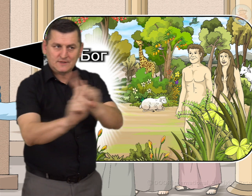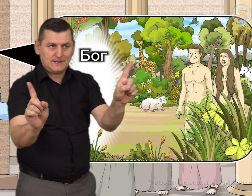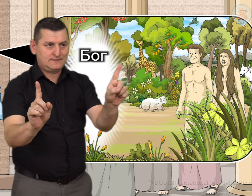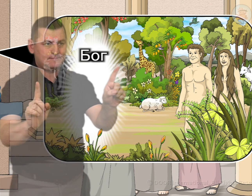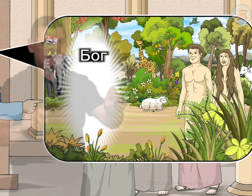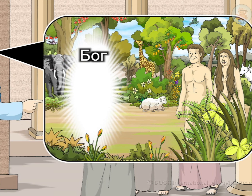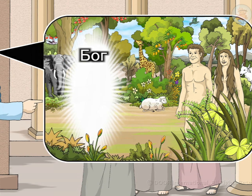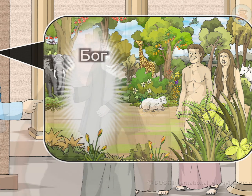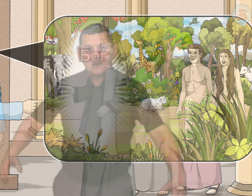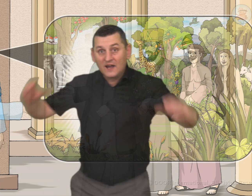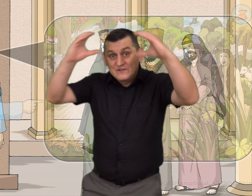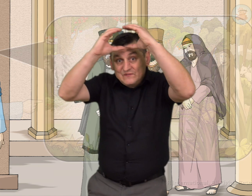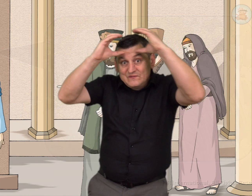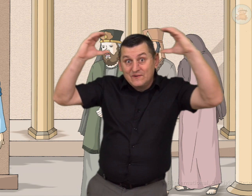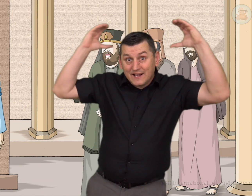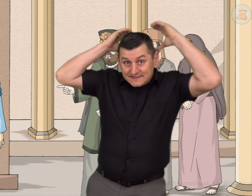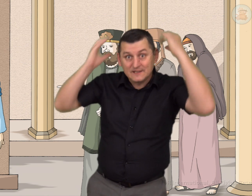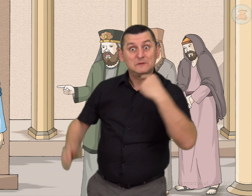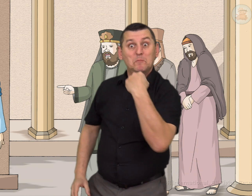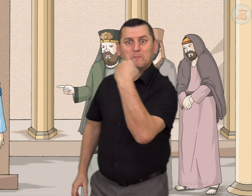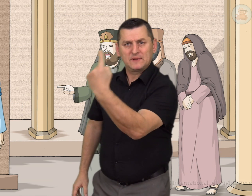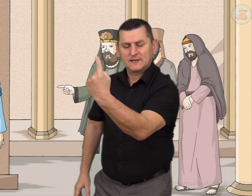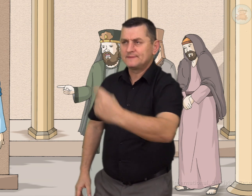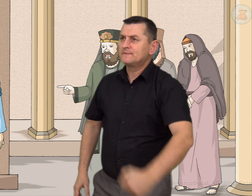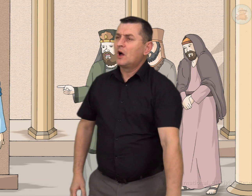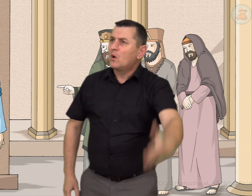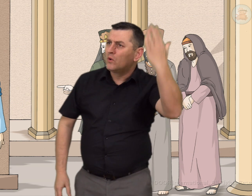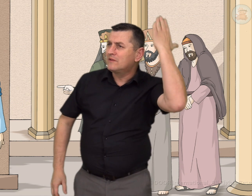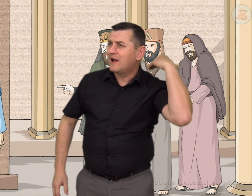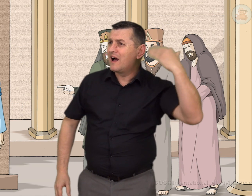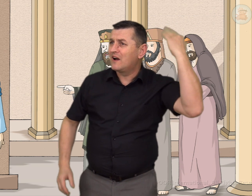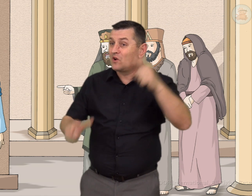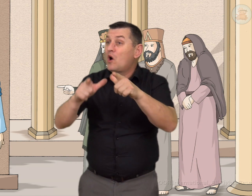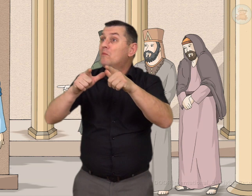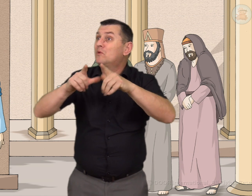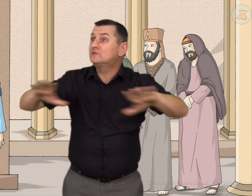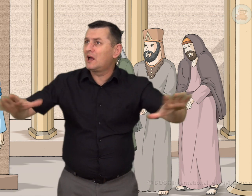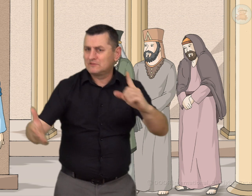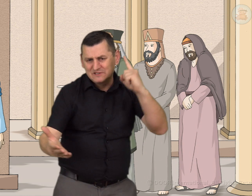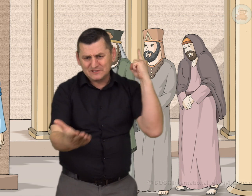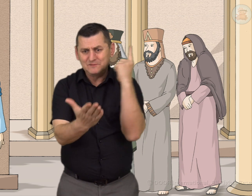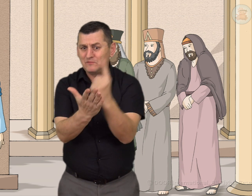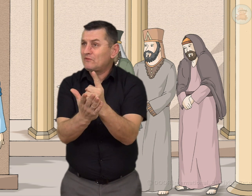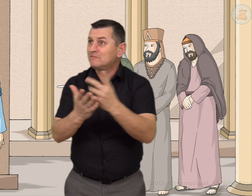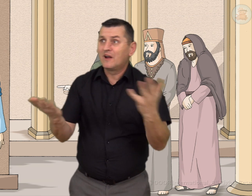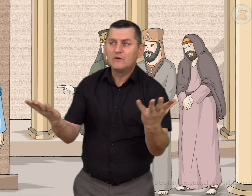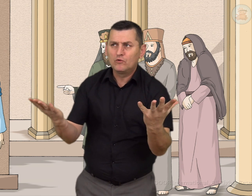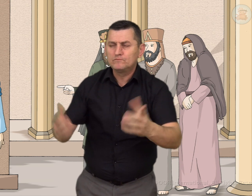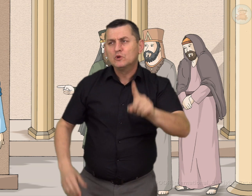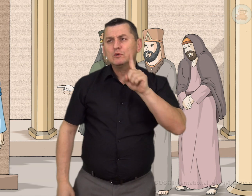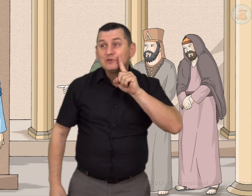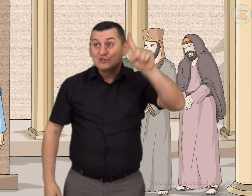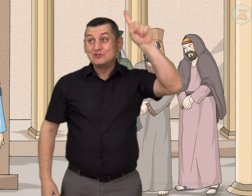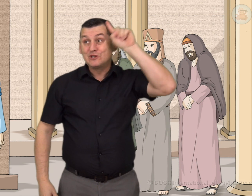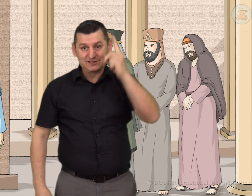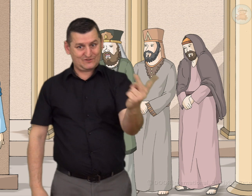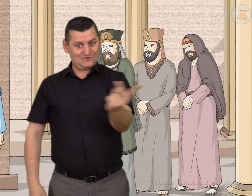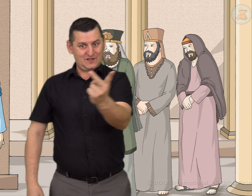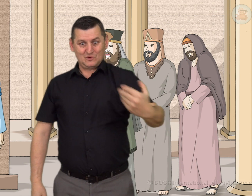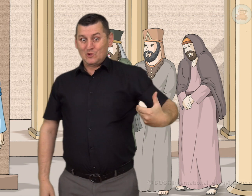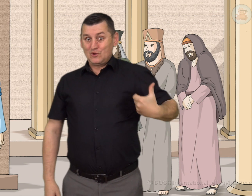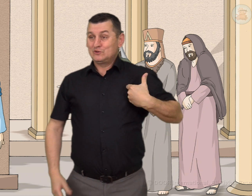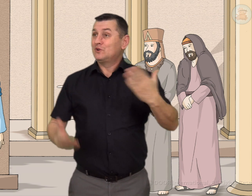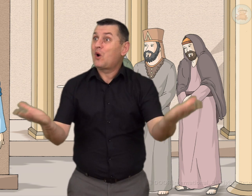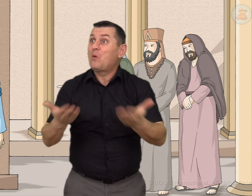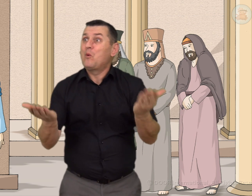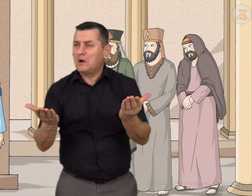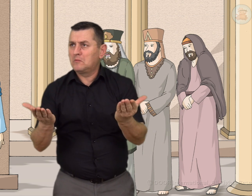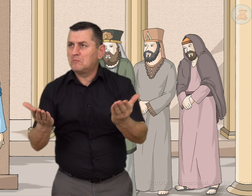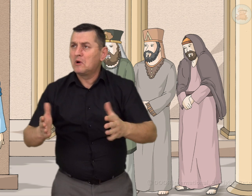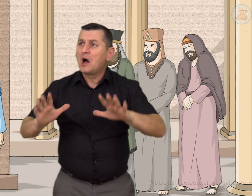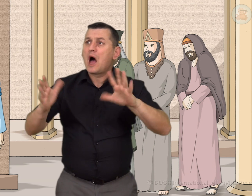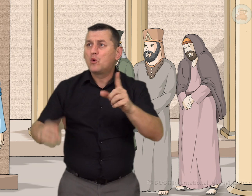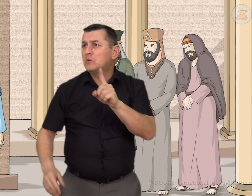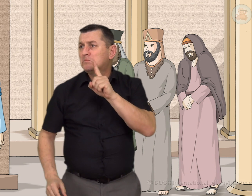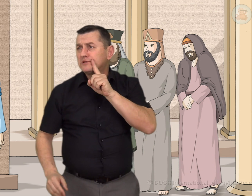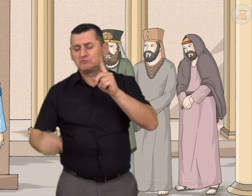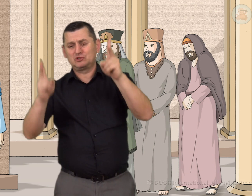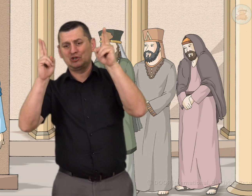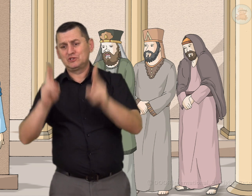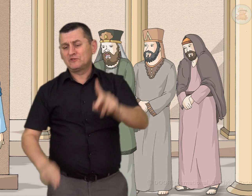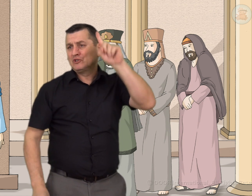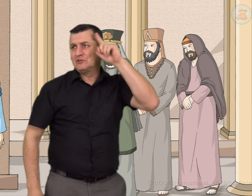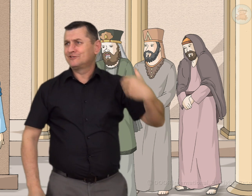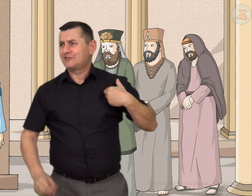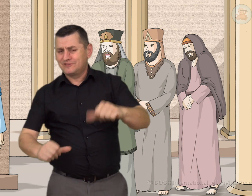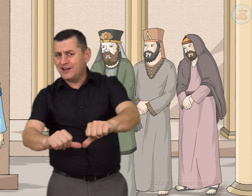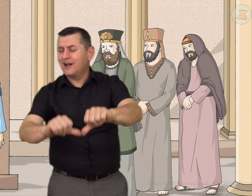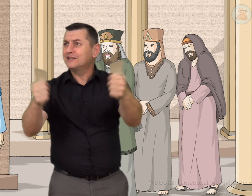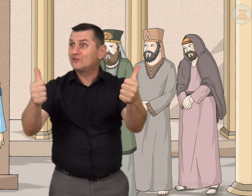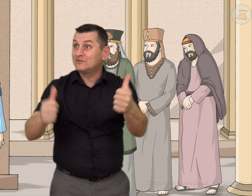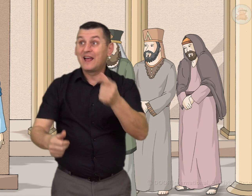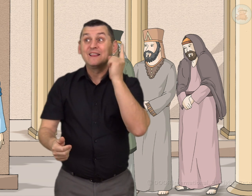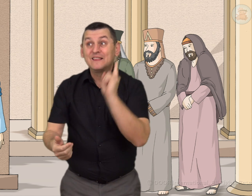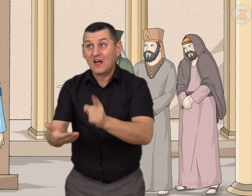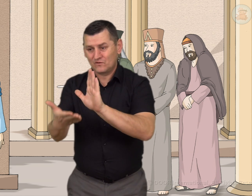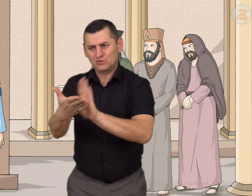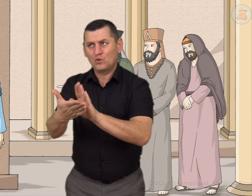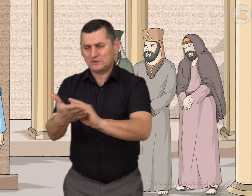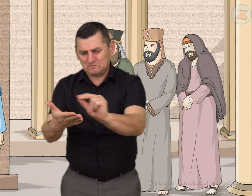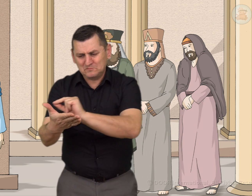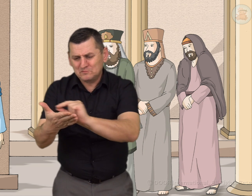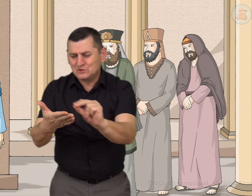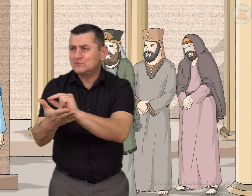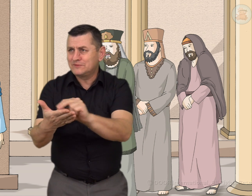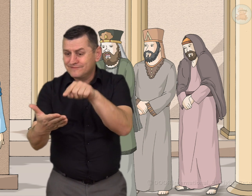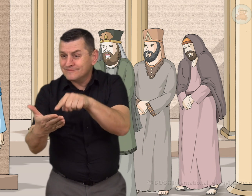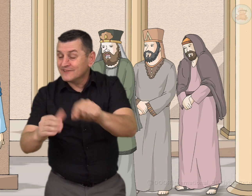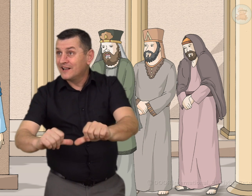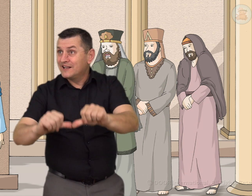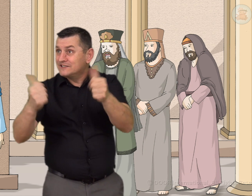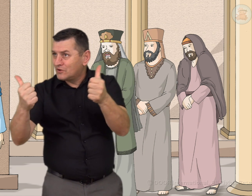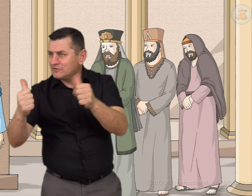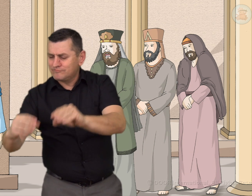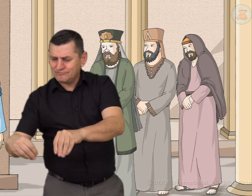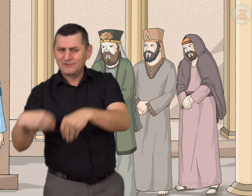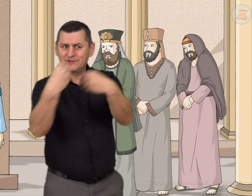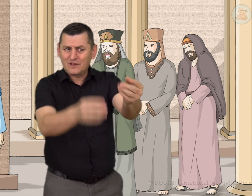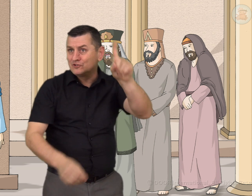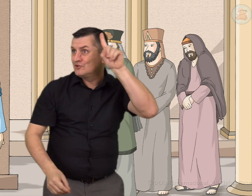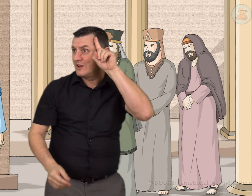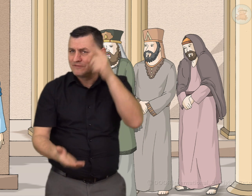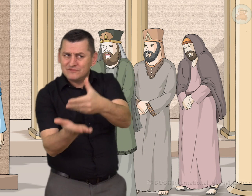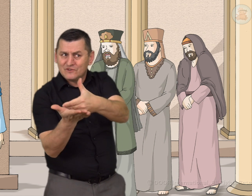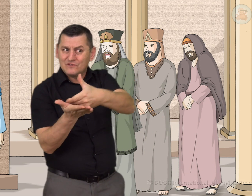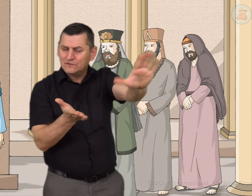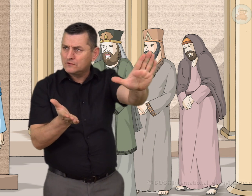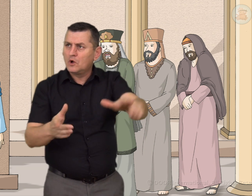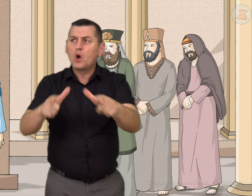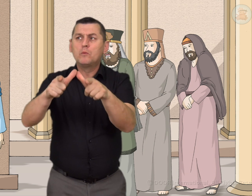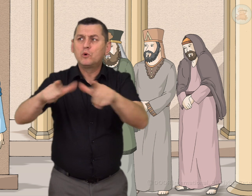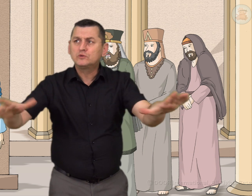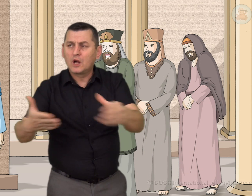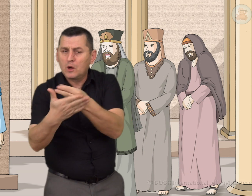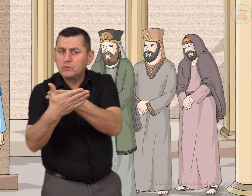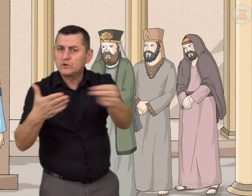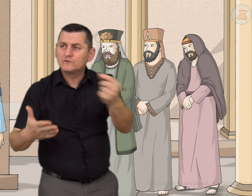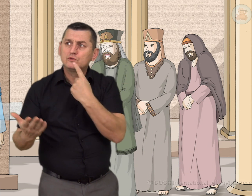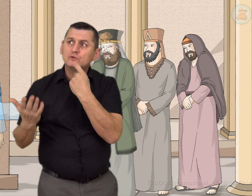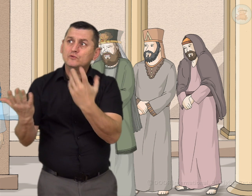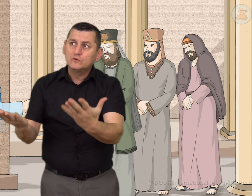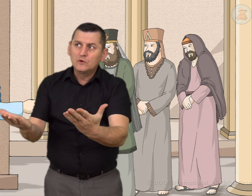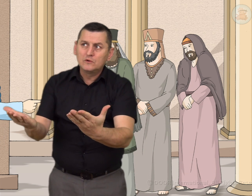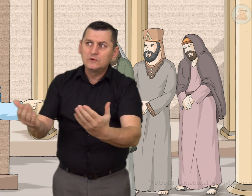“Why then,” they asked, “did Moses order a man to give his wife a certificate of divorce and send her away?”